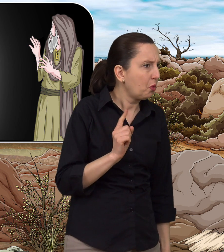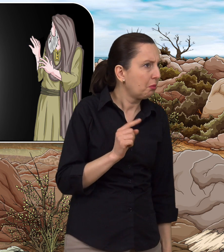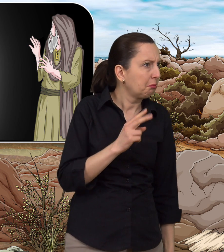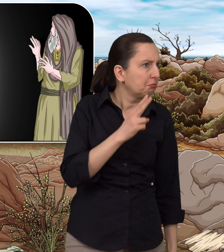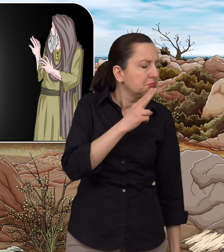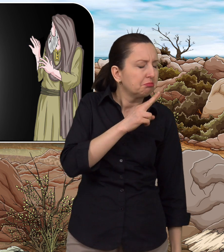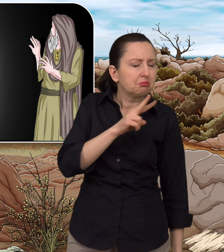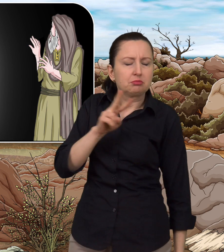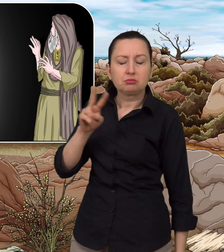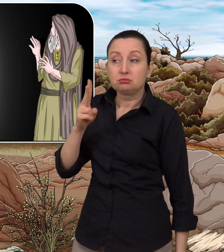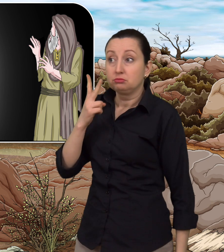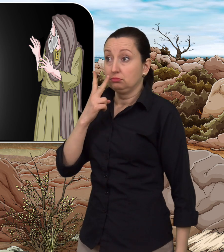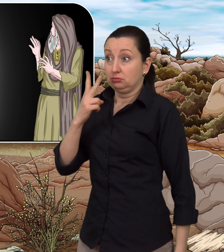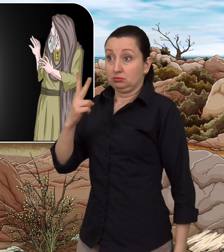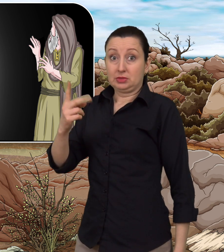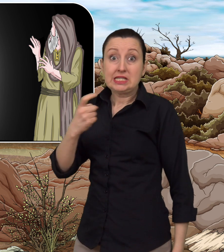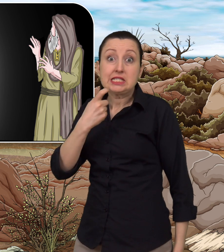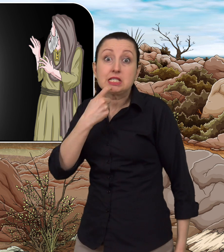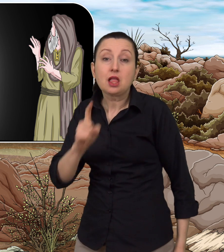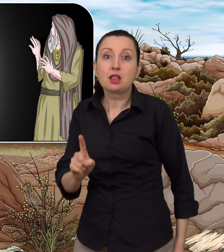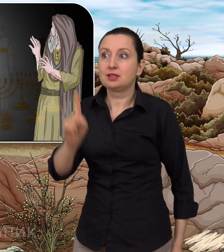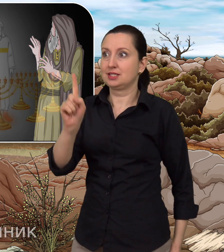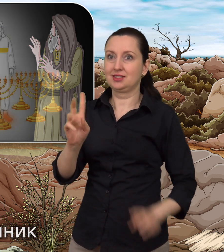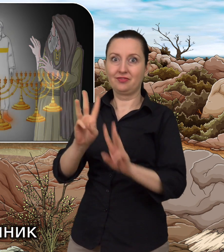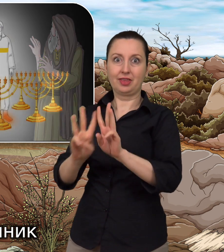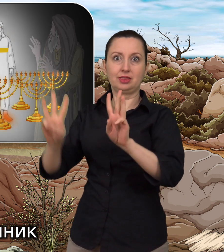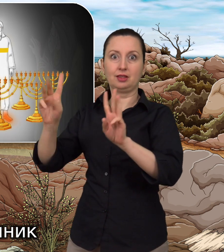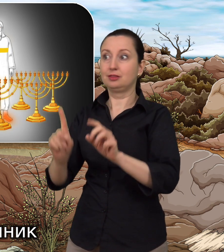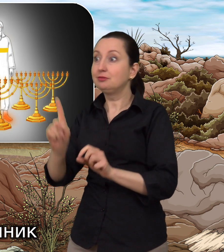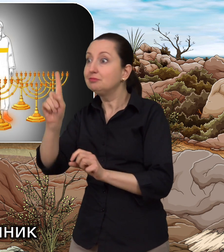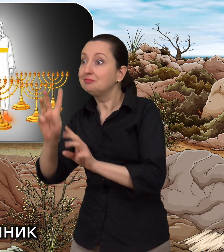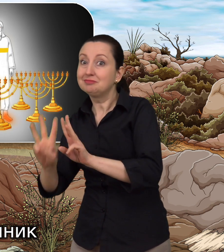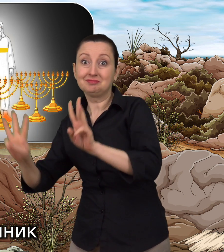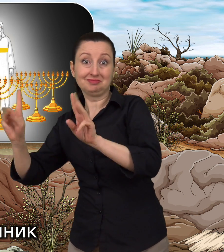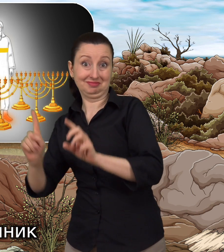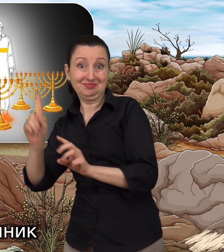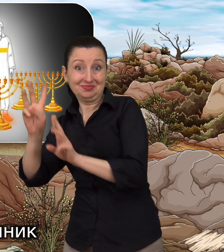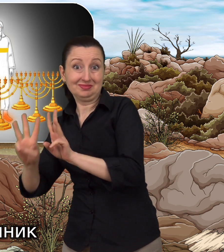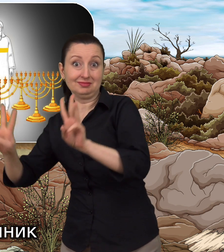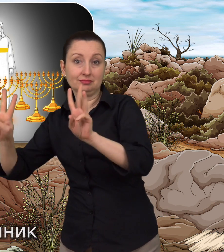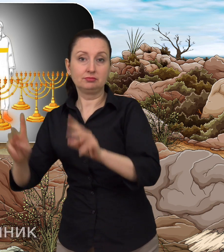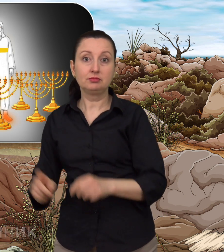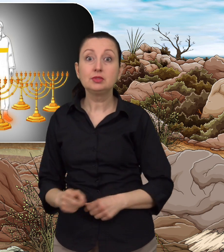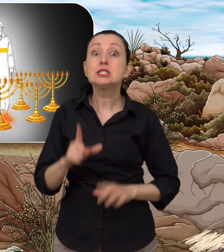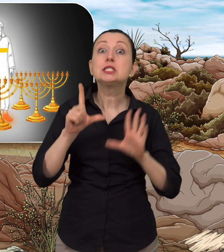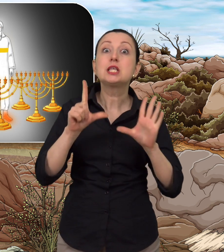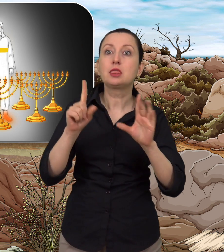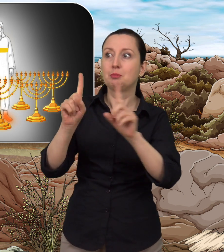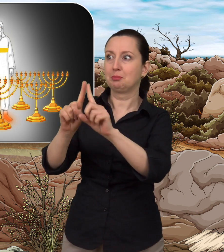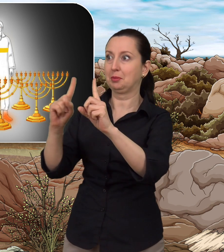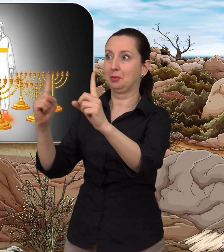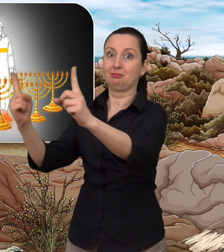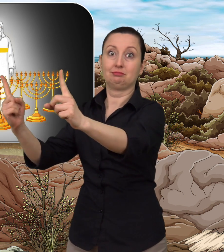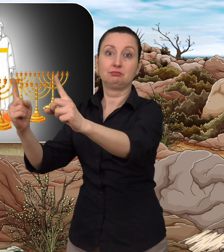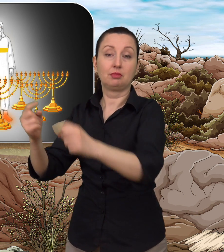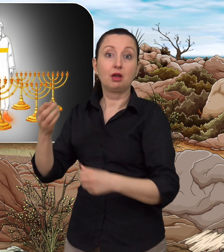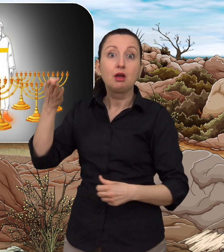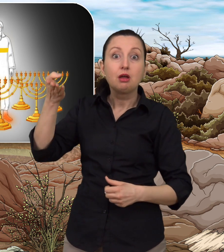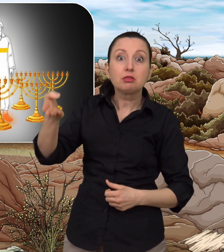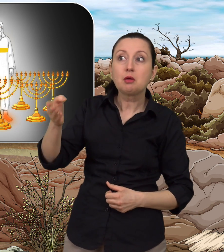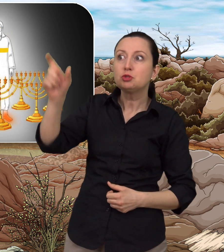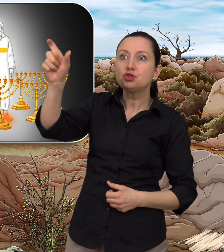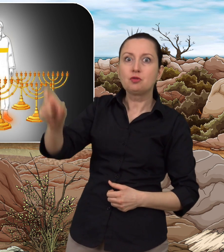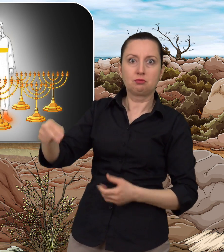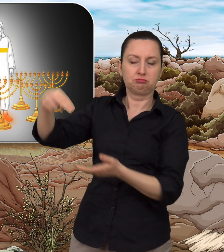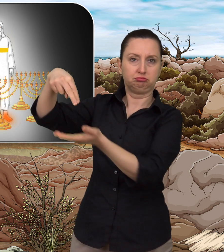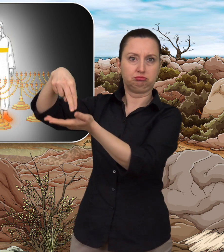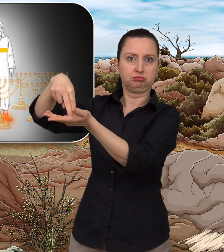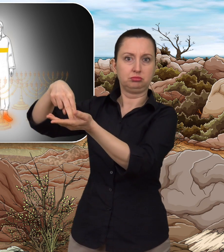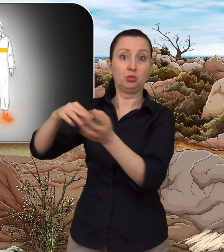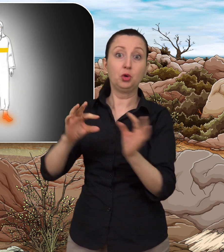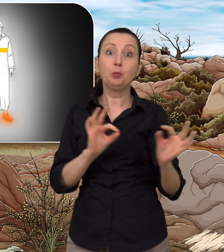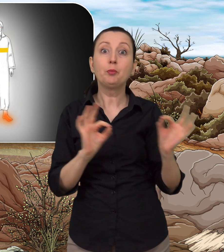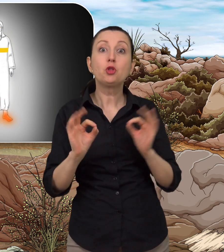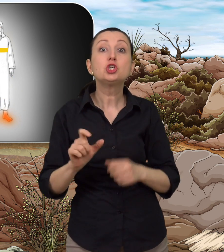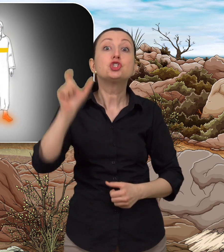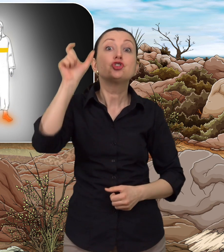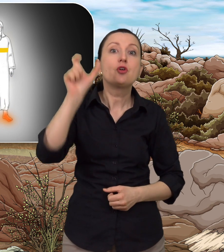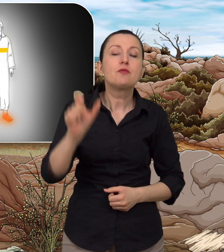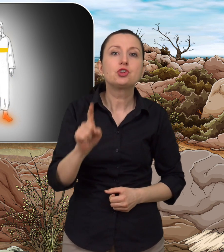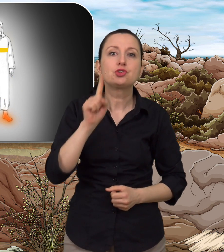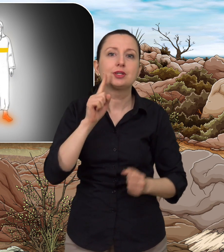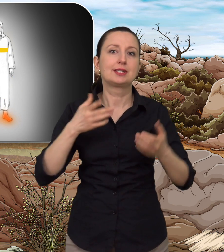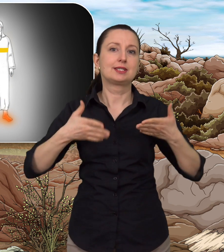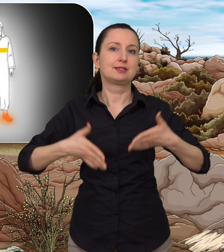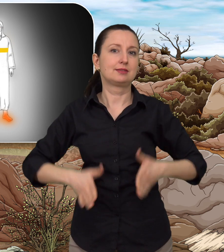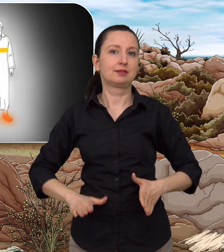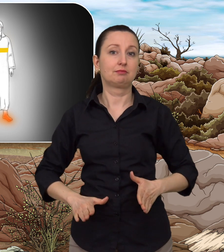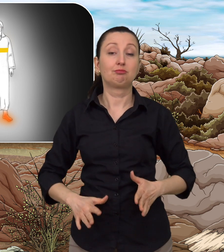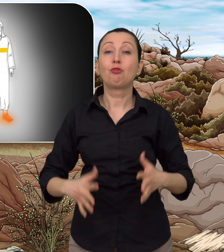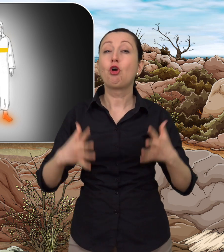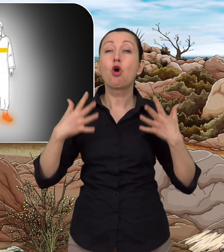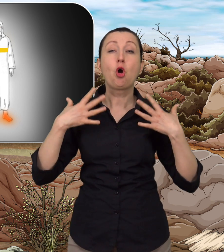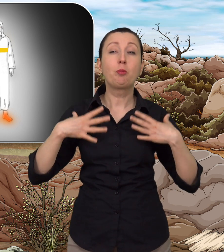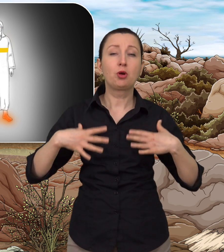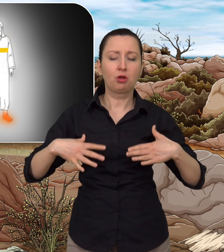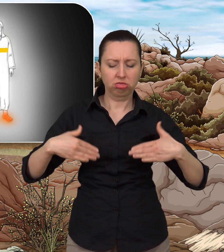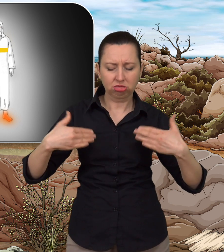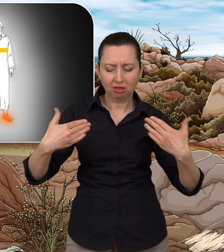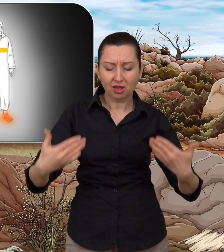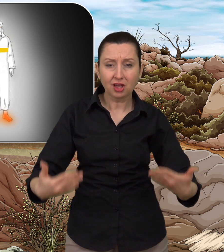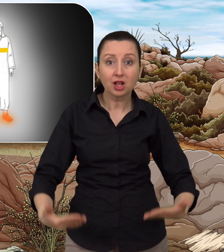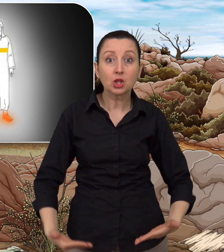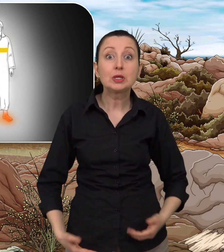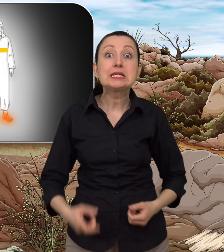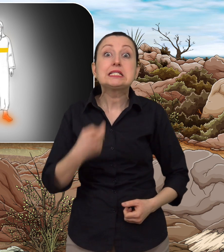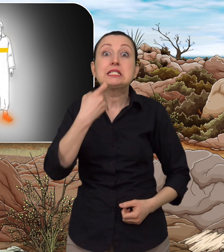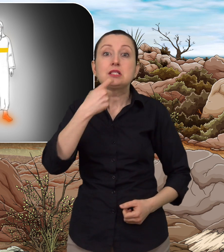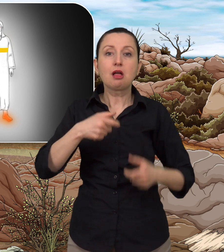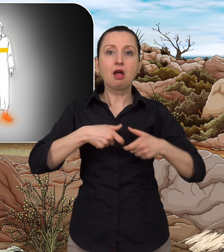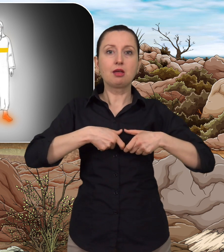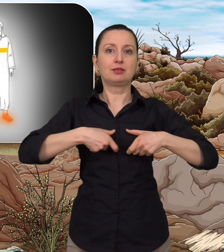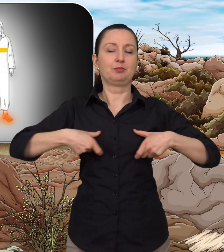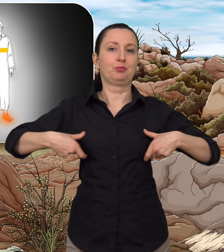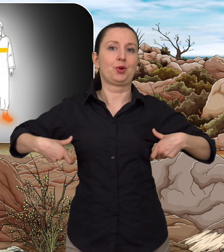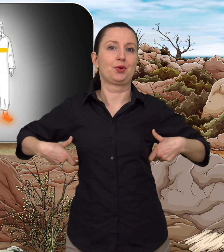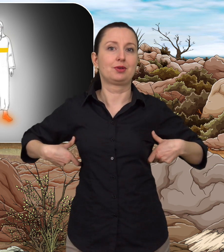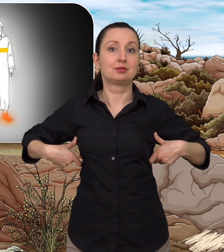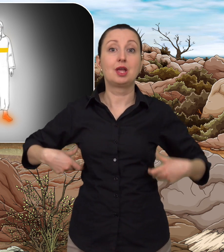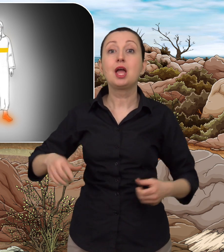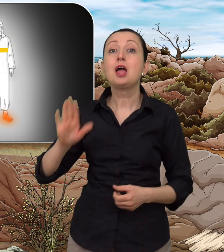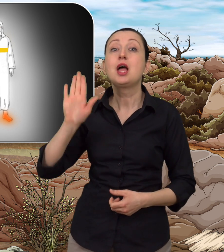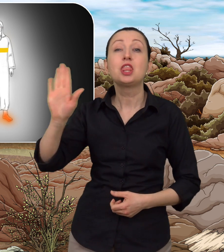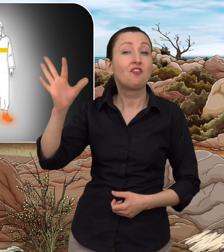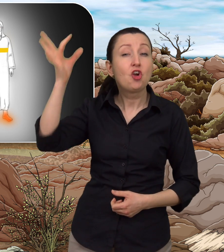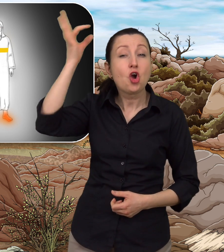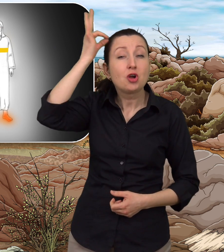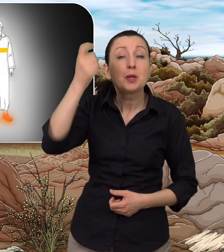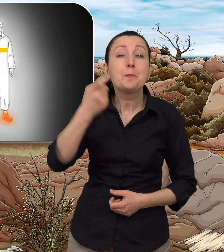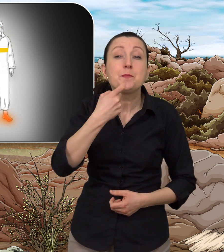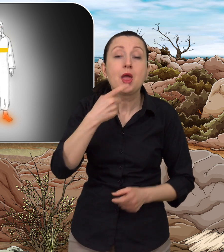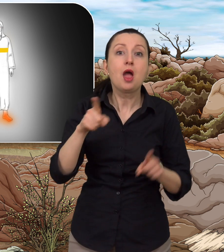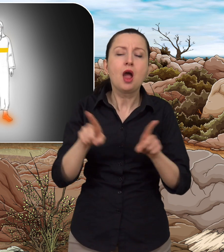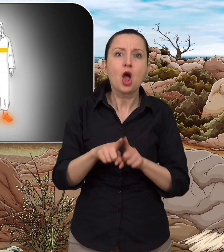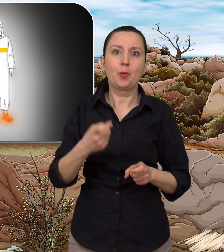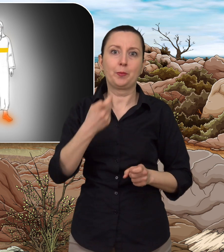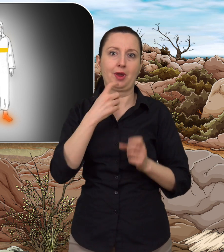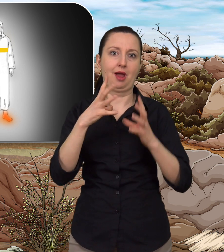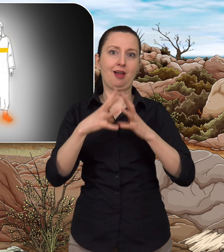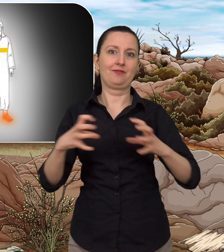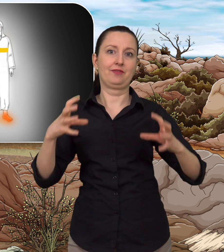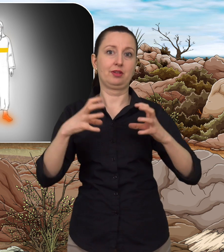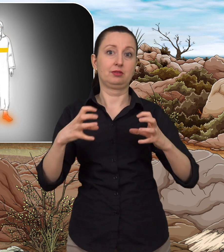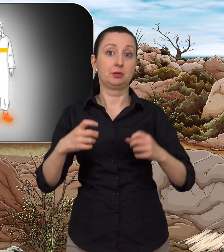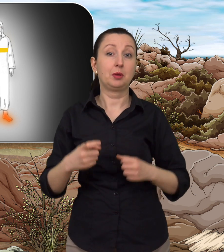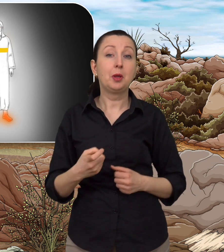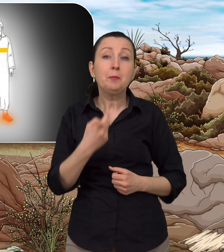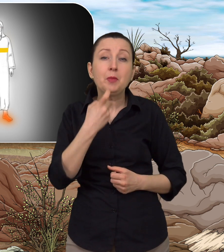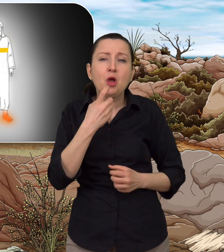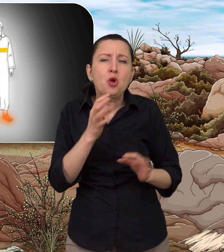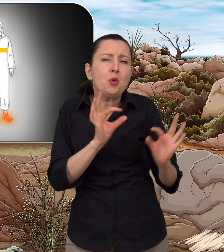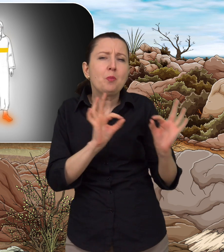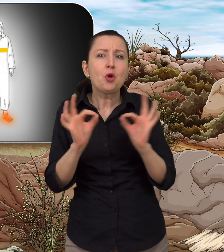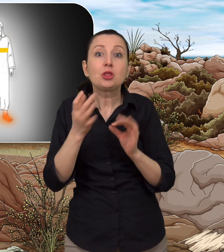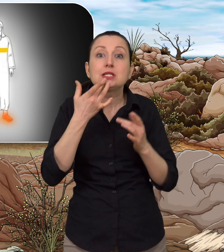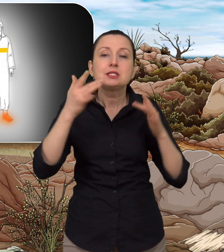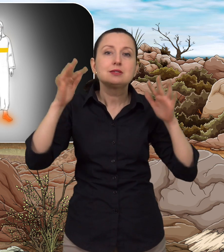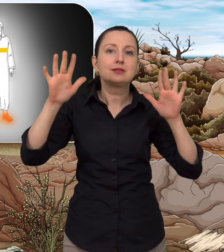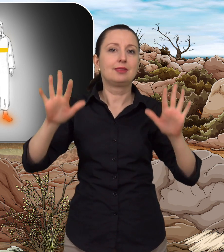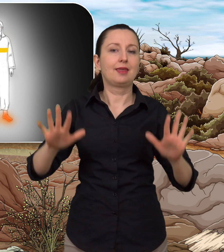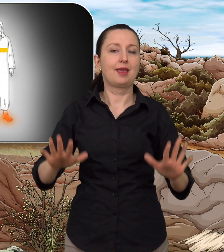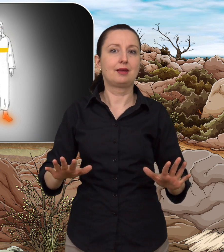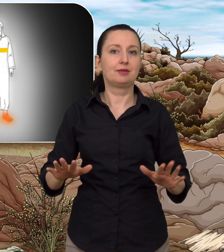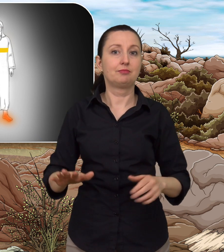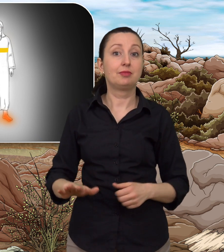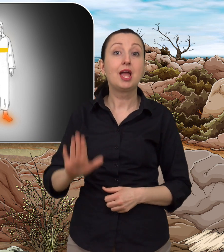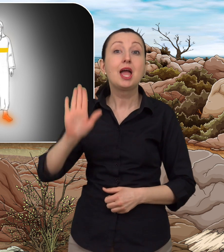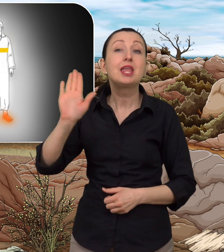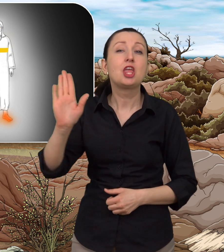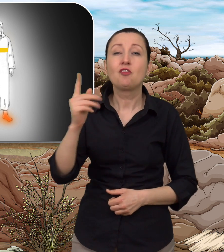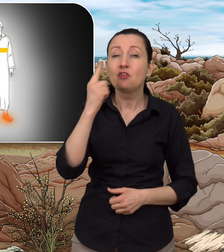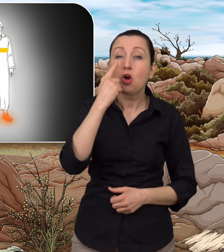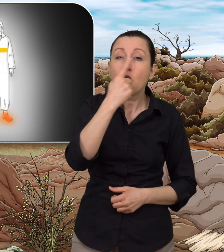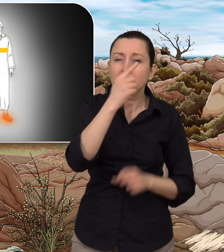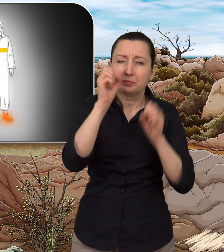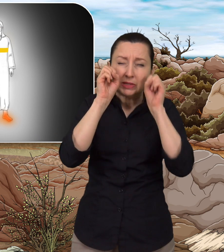And having turned, I saw seven golden lampstands, and among the lampstands was One like the Son of Man, dressed in a long robe, with a golden sash around His chest.